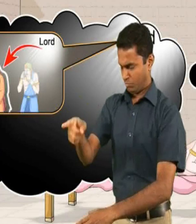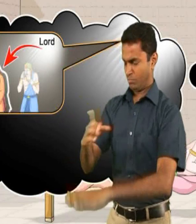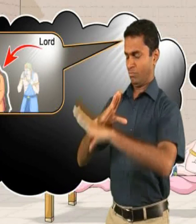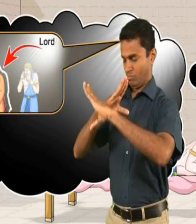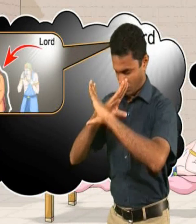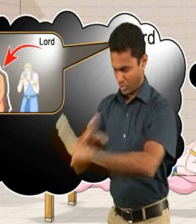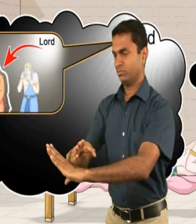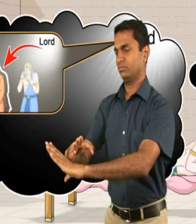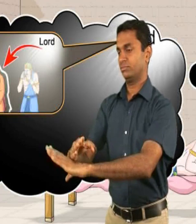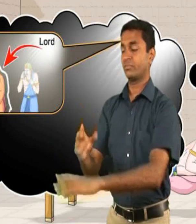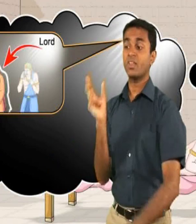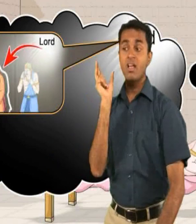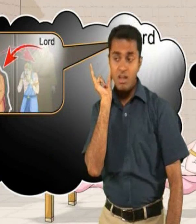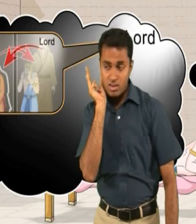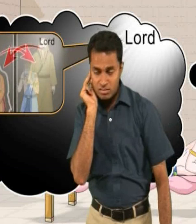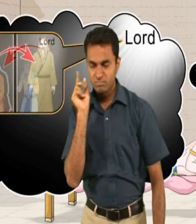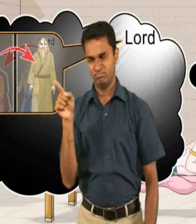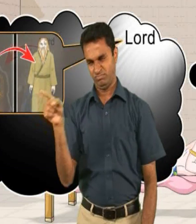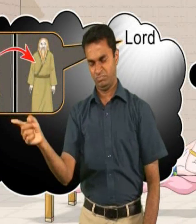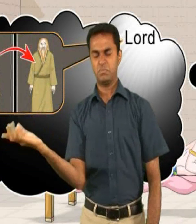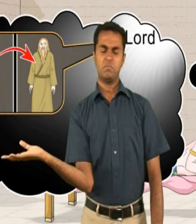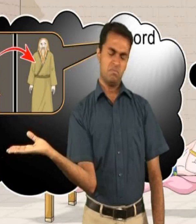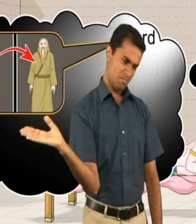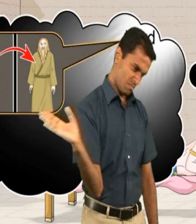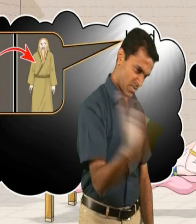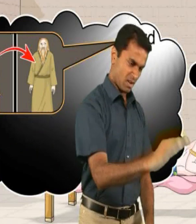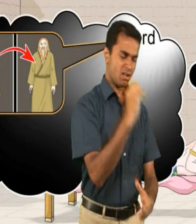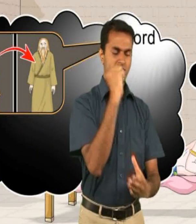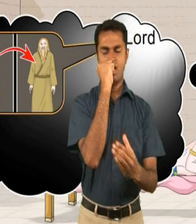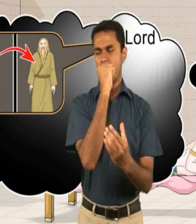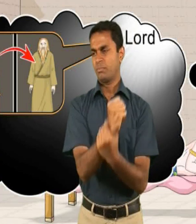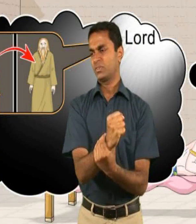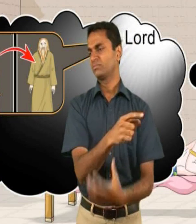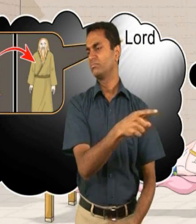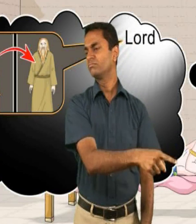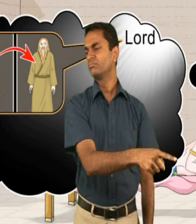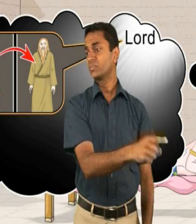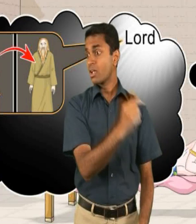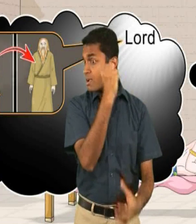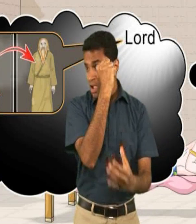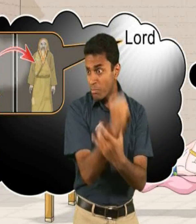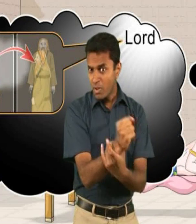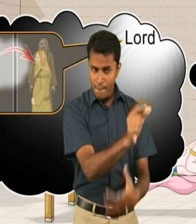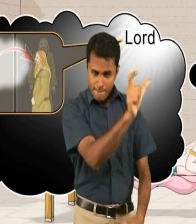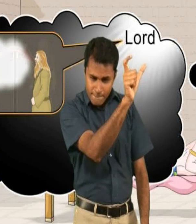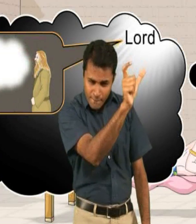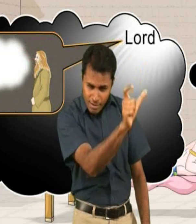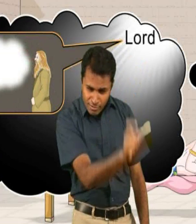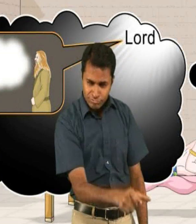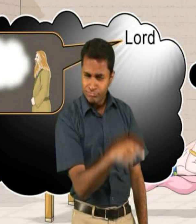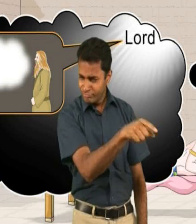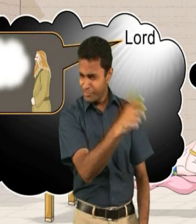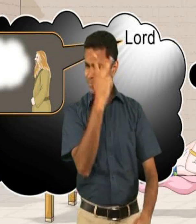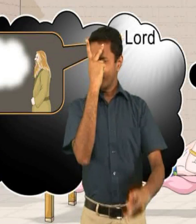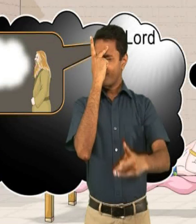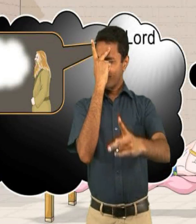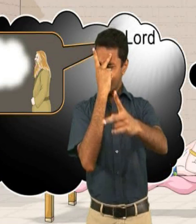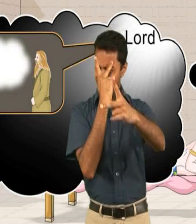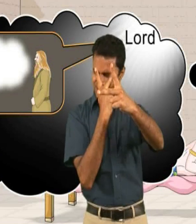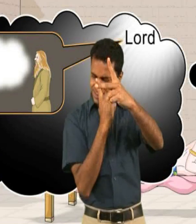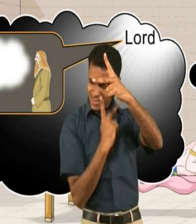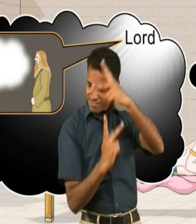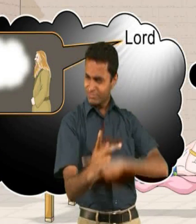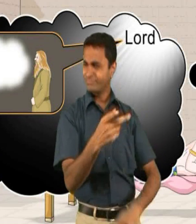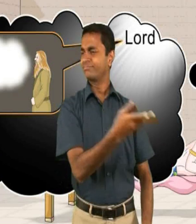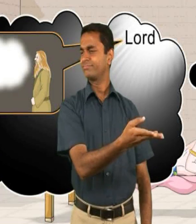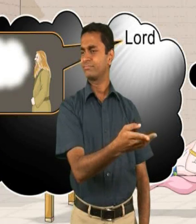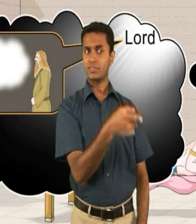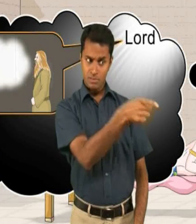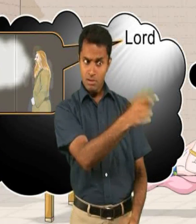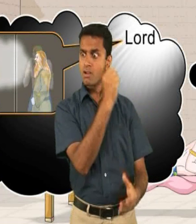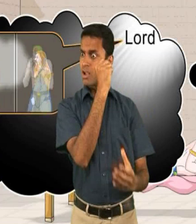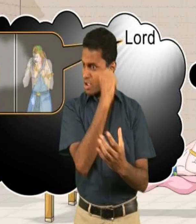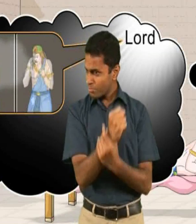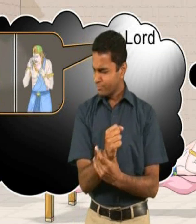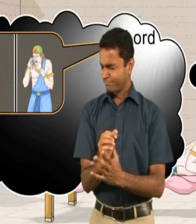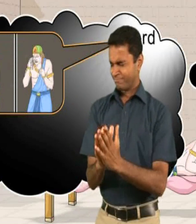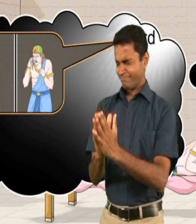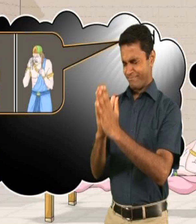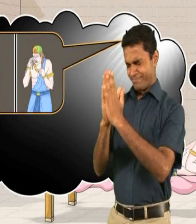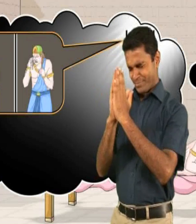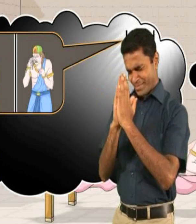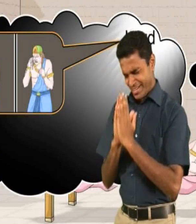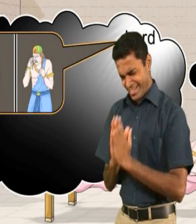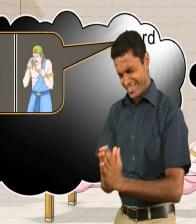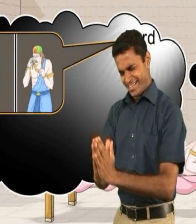Now return the man’s wife, for he is a prophet;